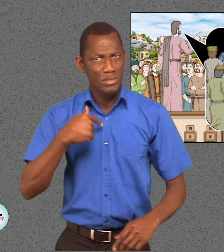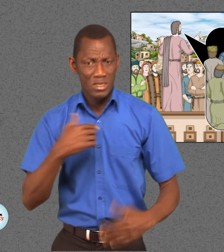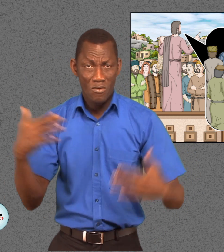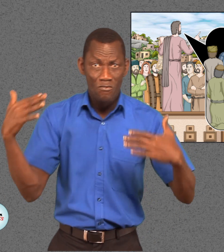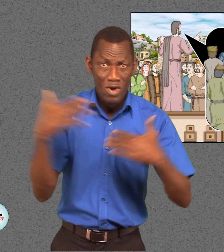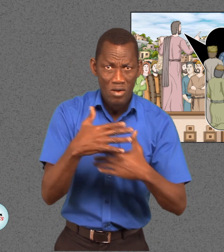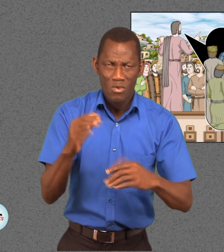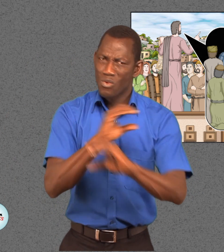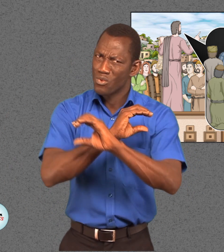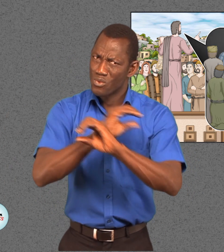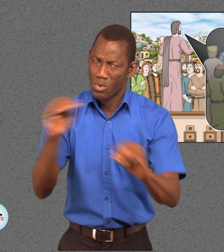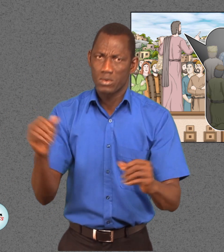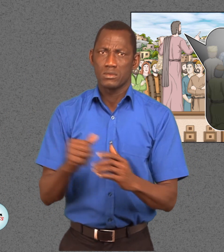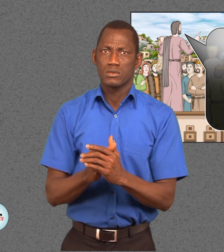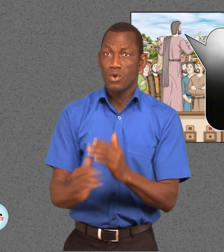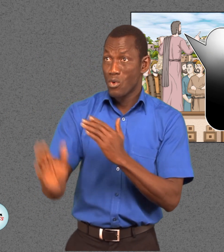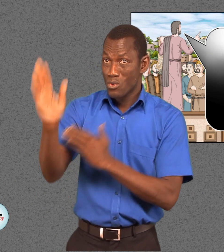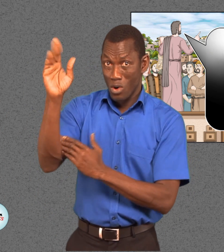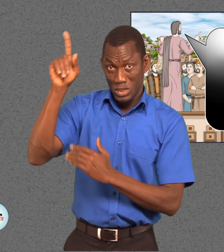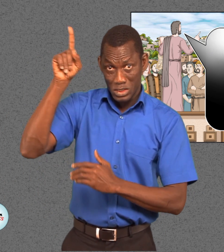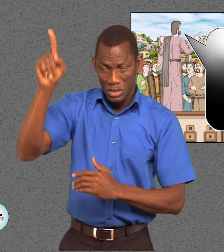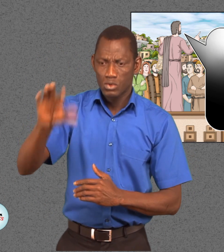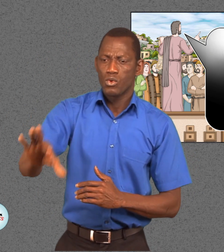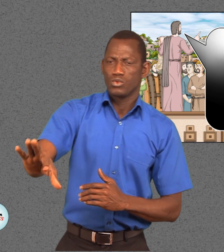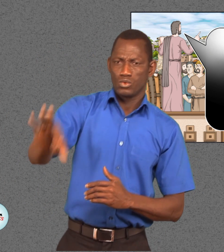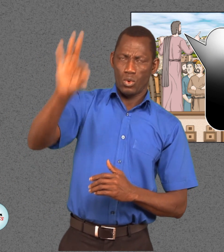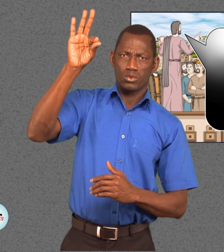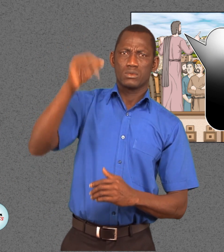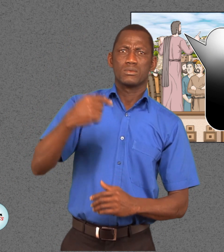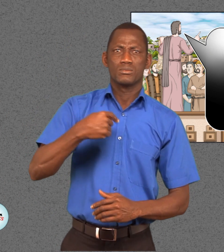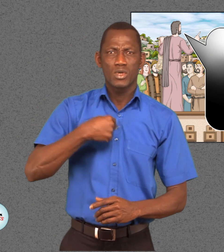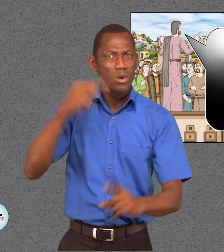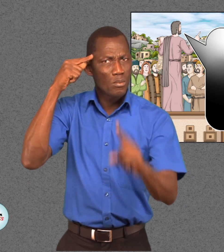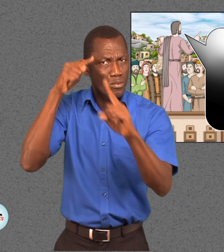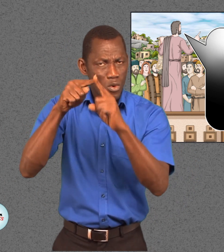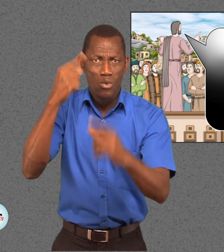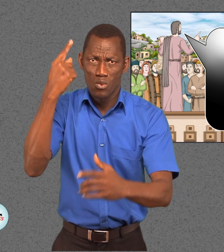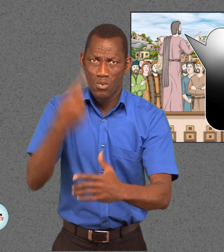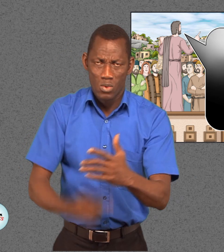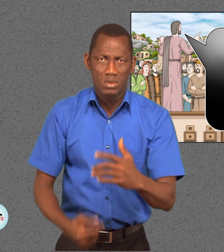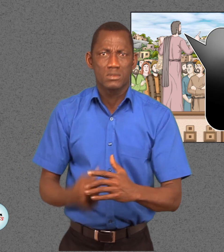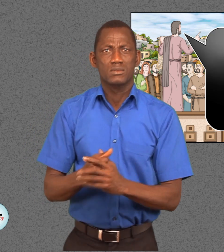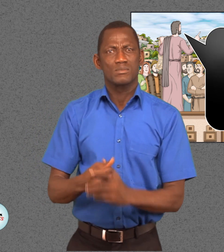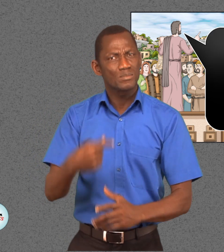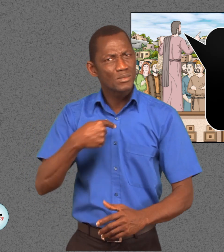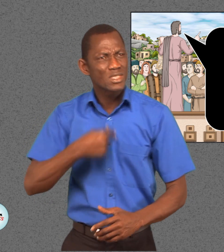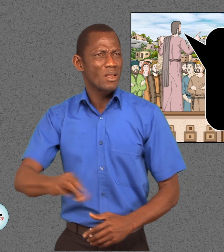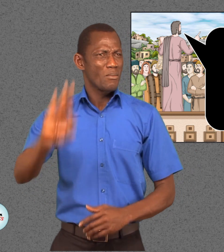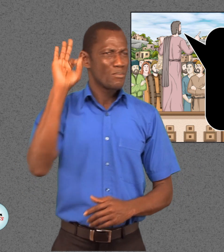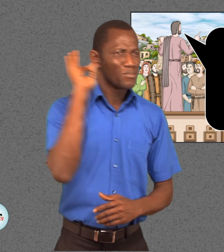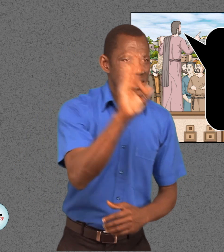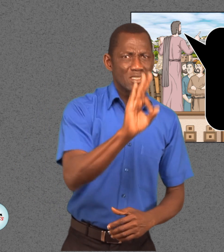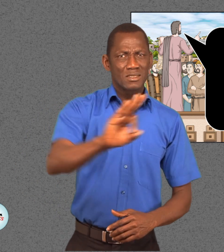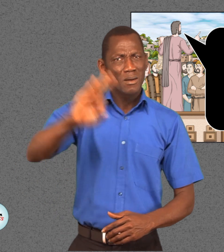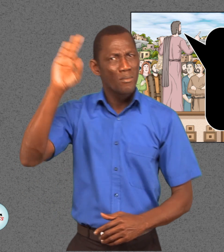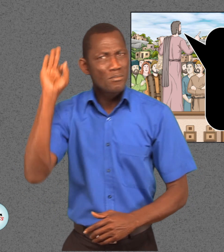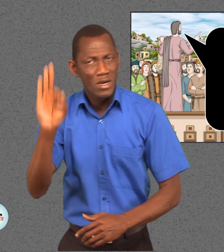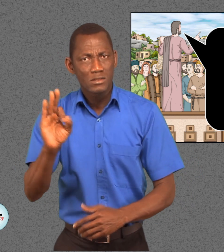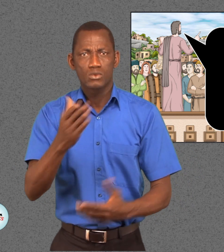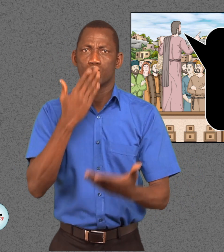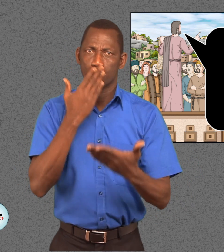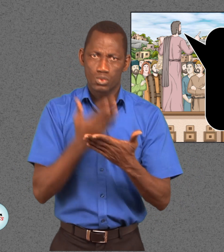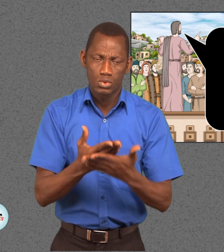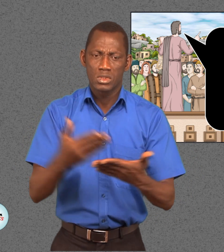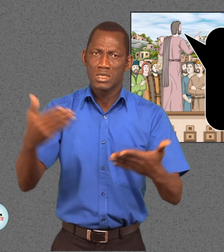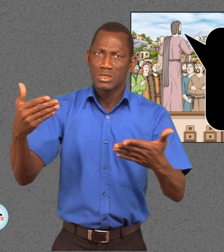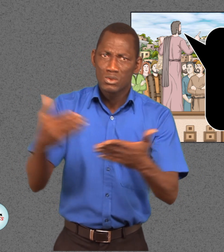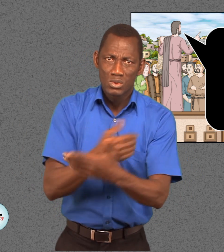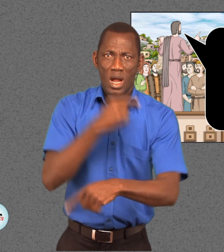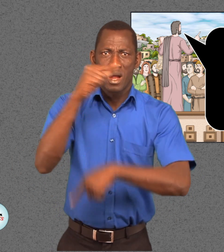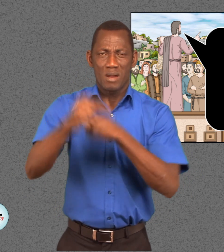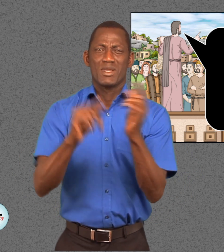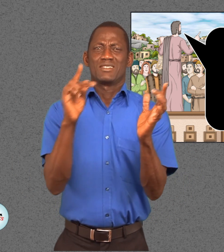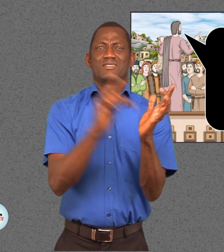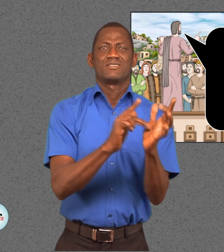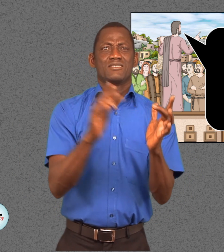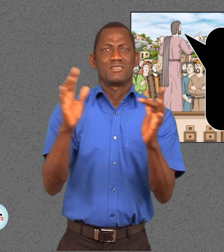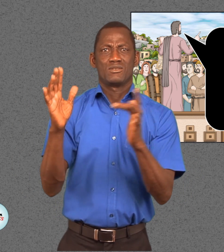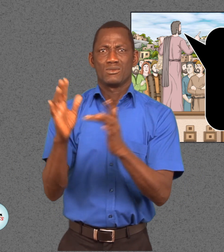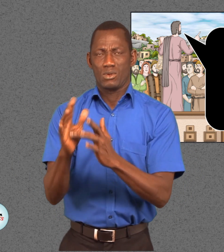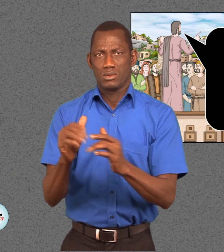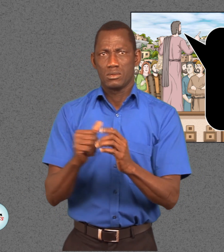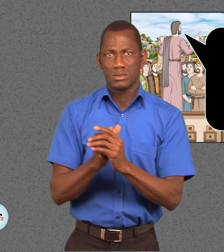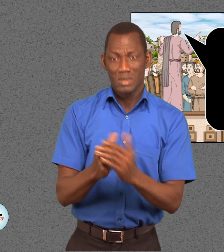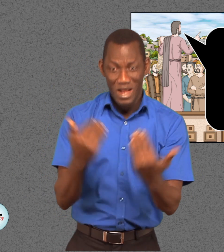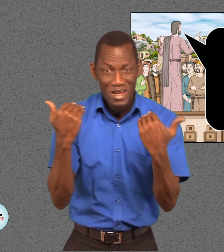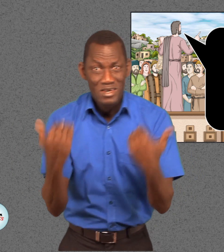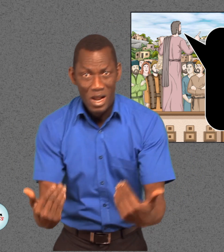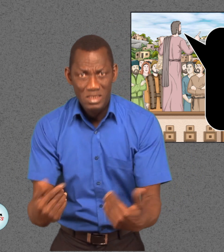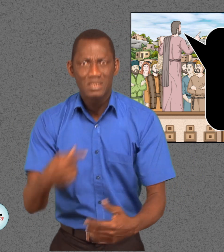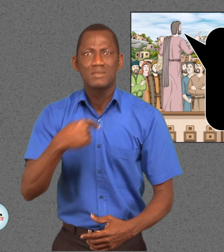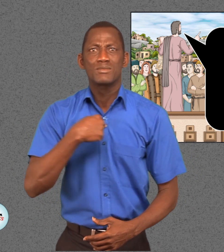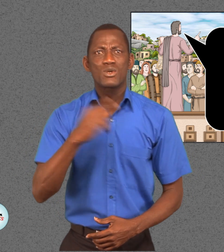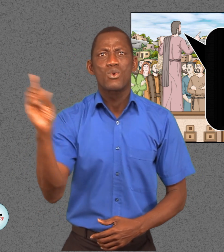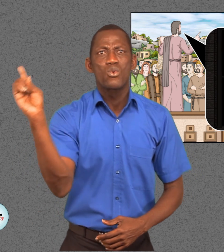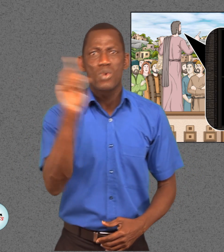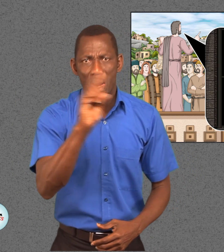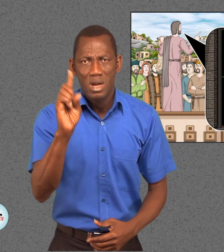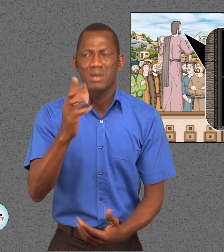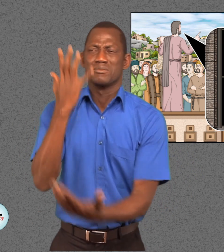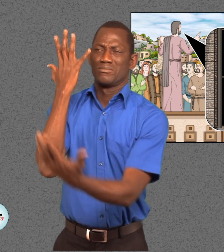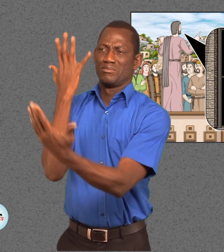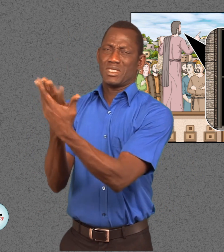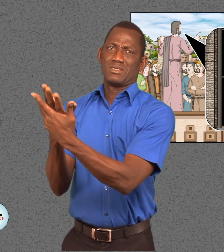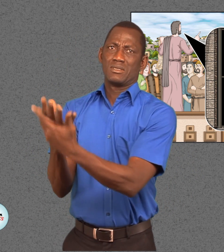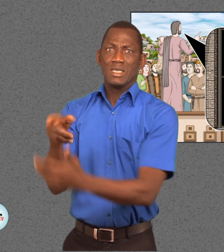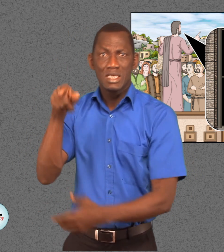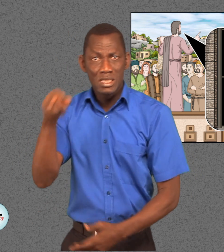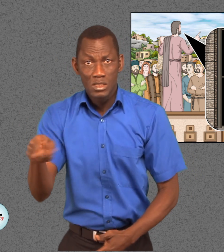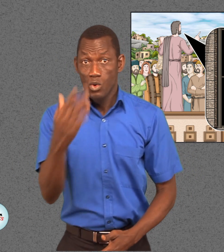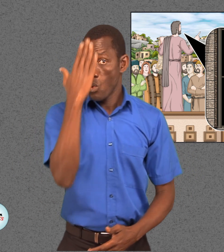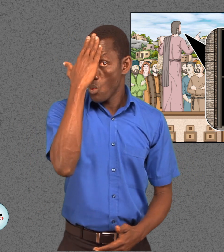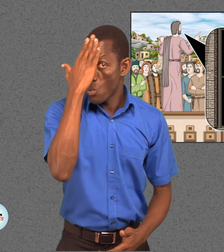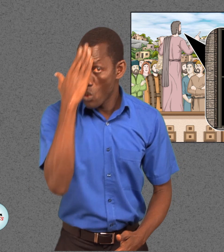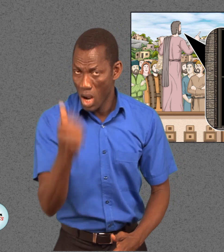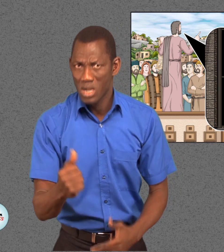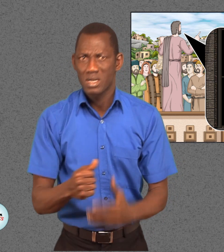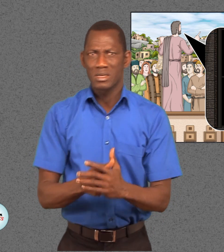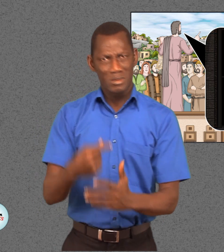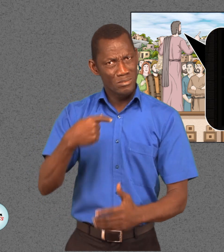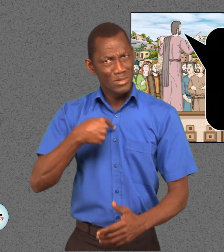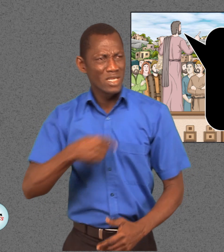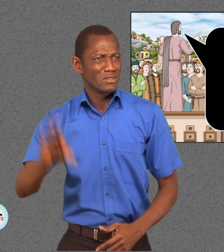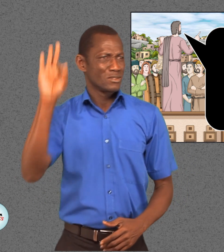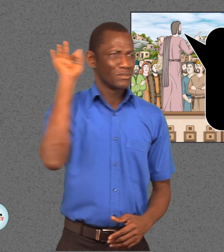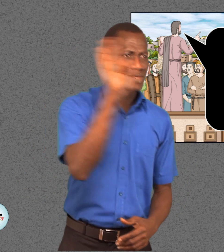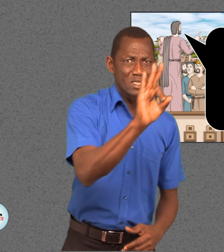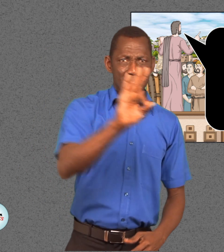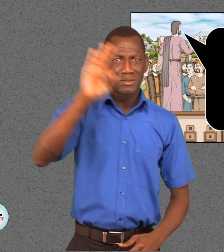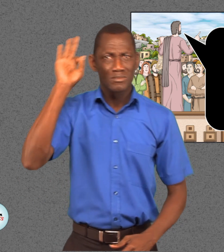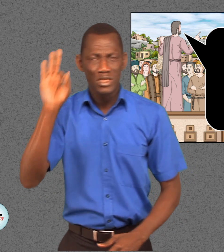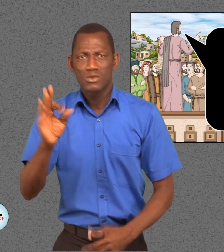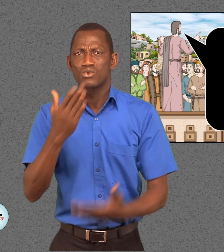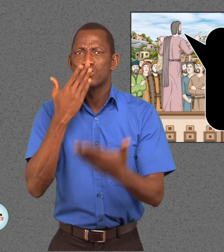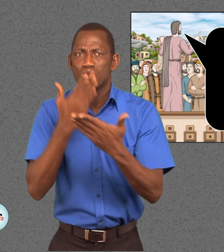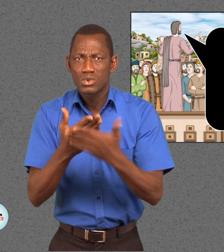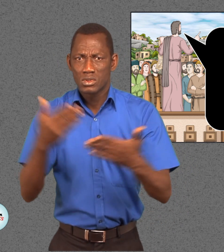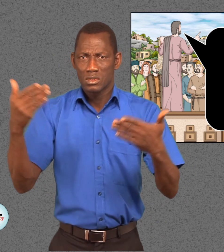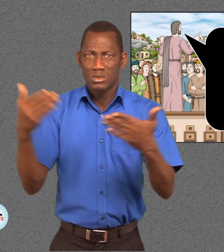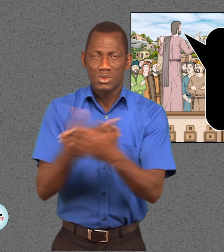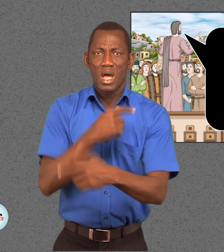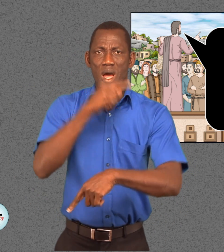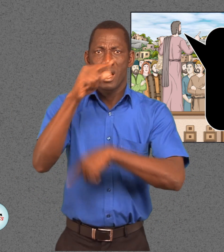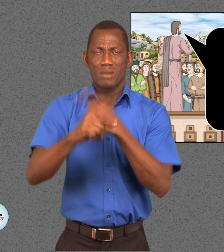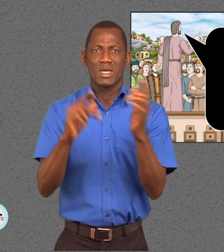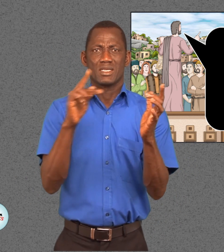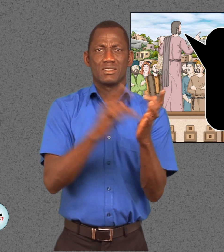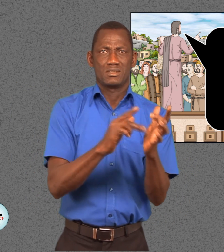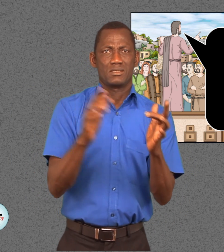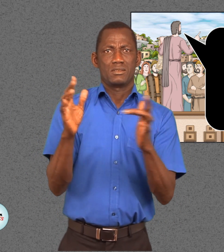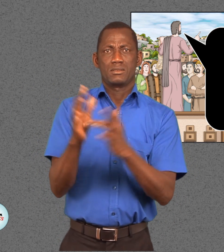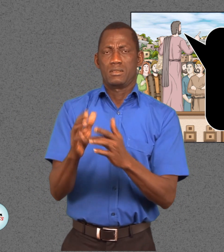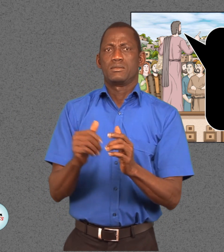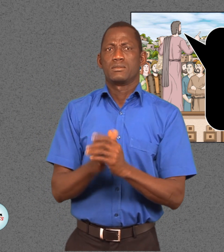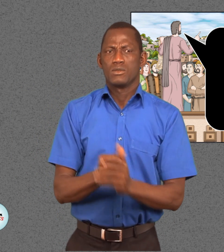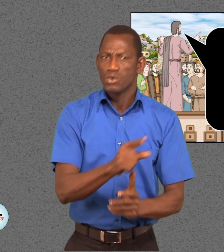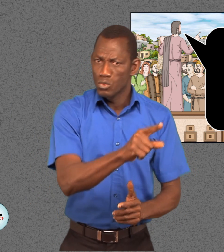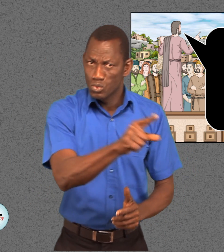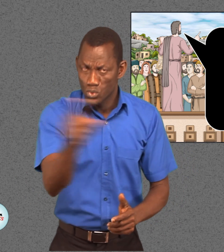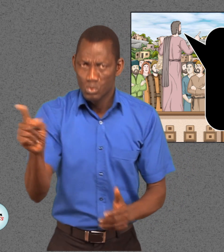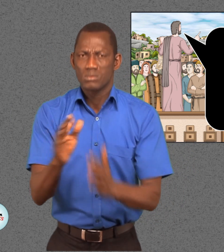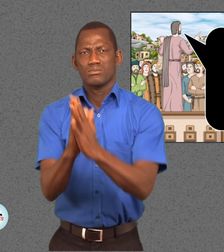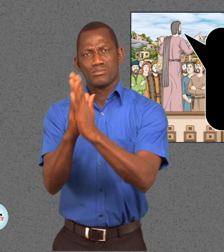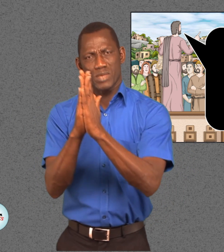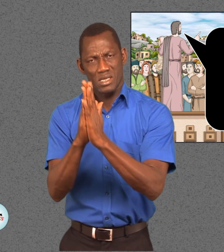Pray also for me, that whenever I open my mouth, words may be given me so that I will boldly make known the mystery of the gospel, for which I am an ambassador in chains.